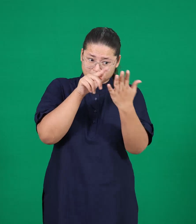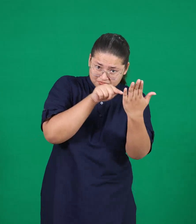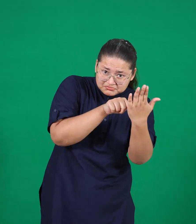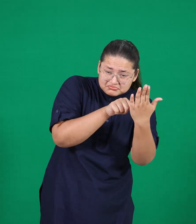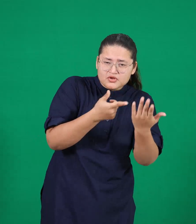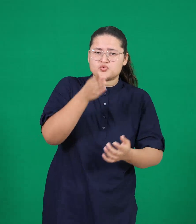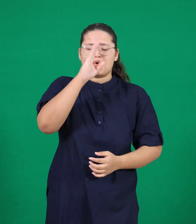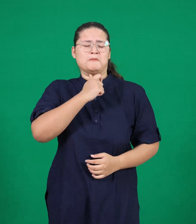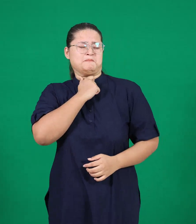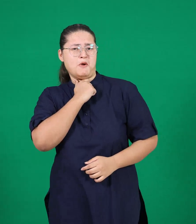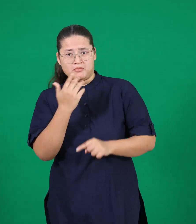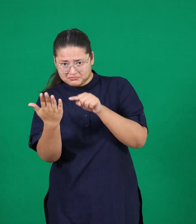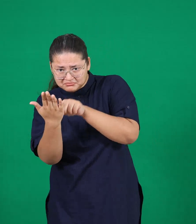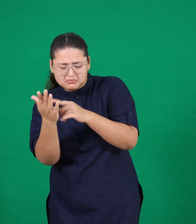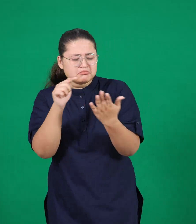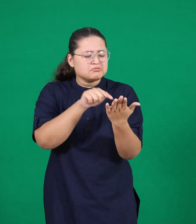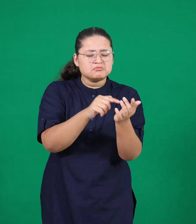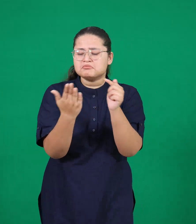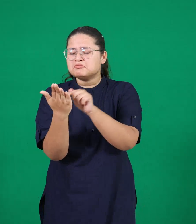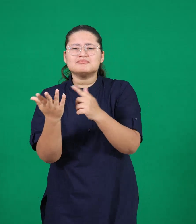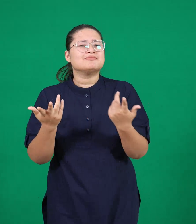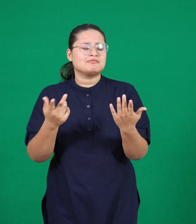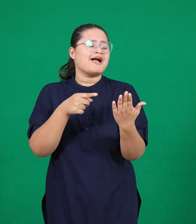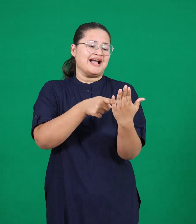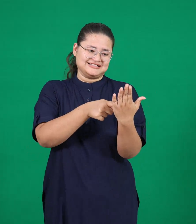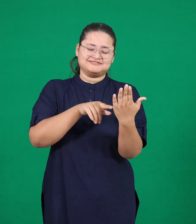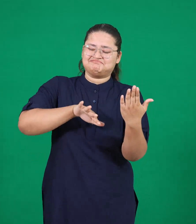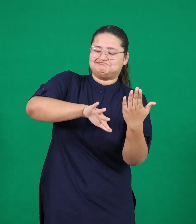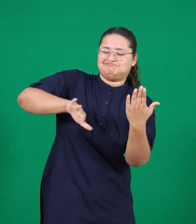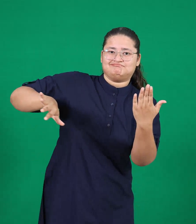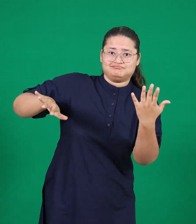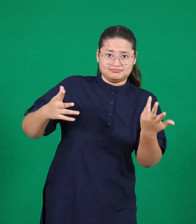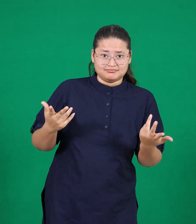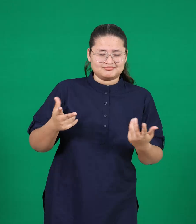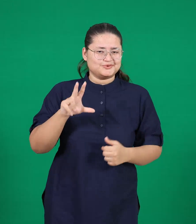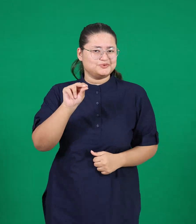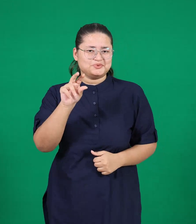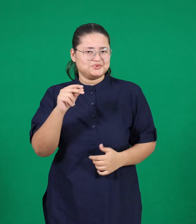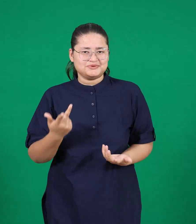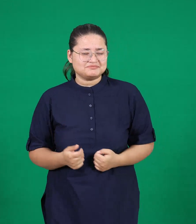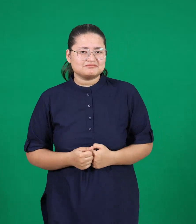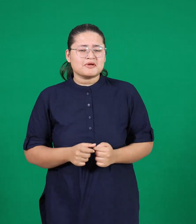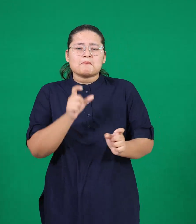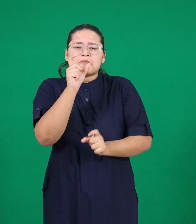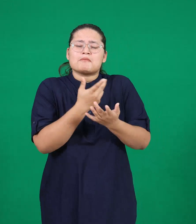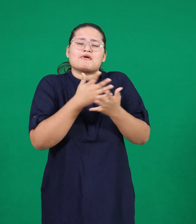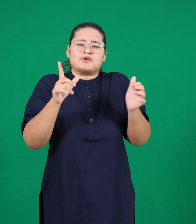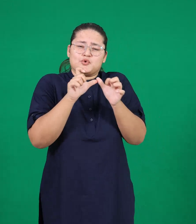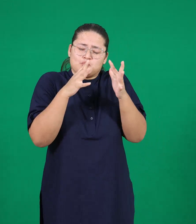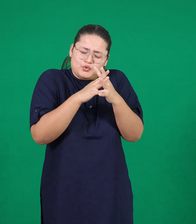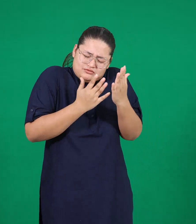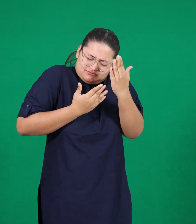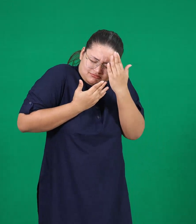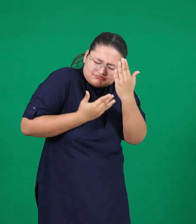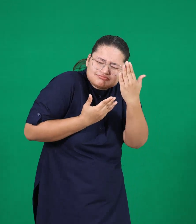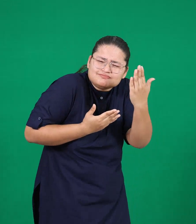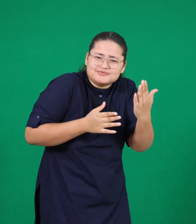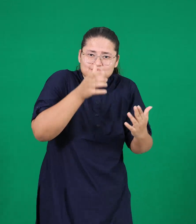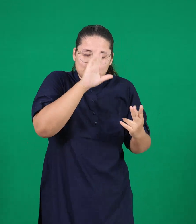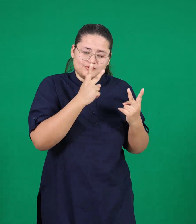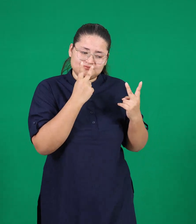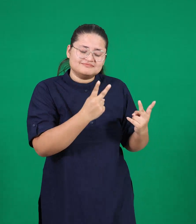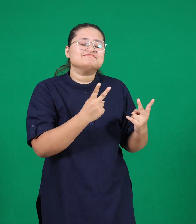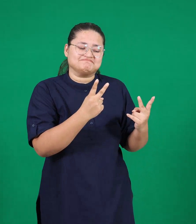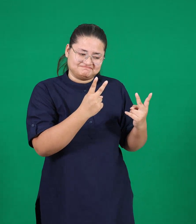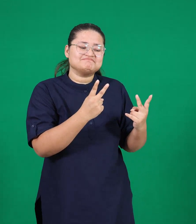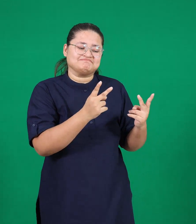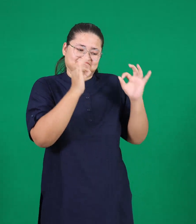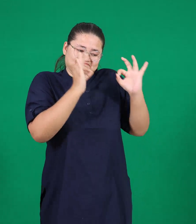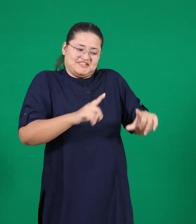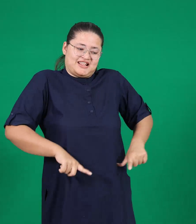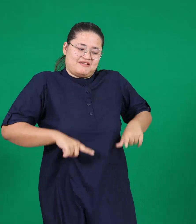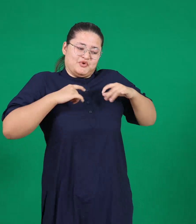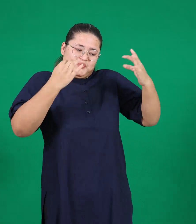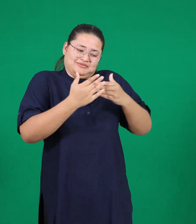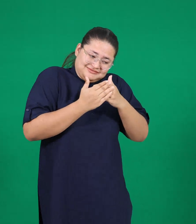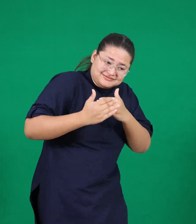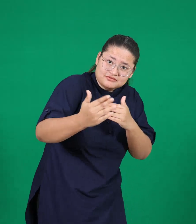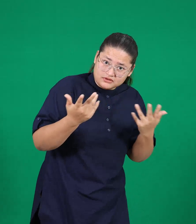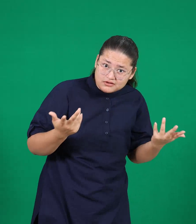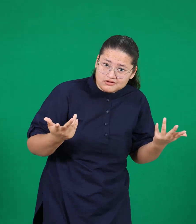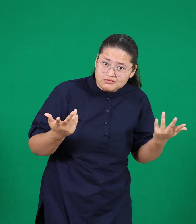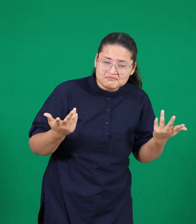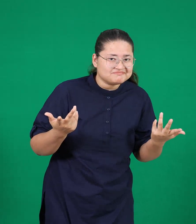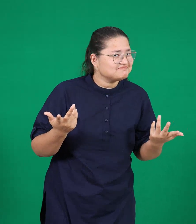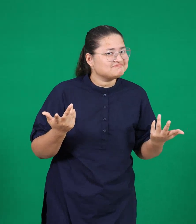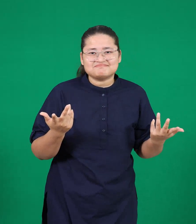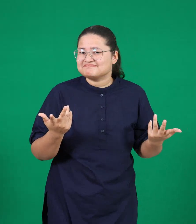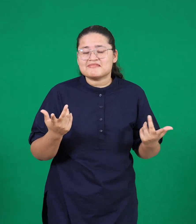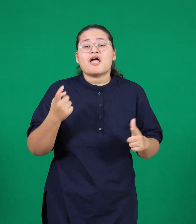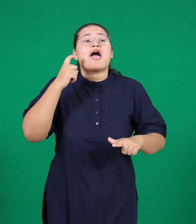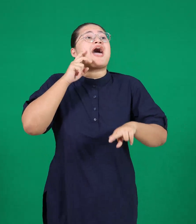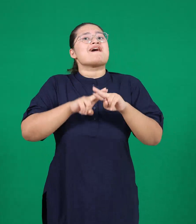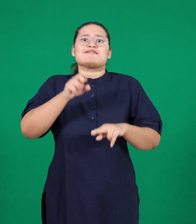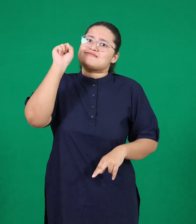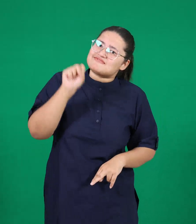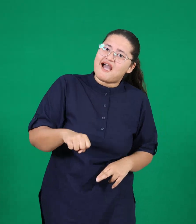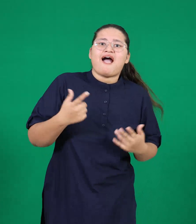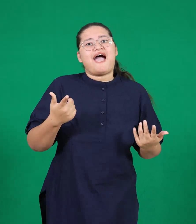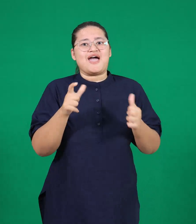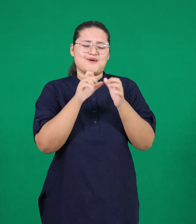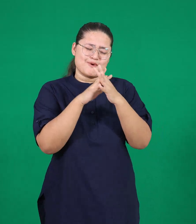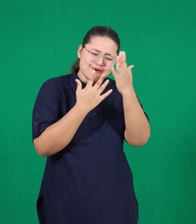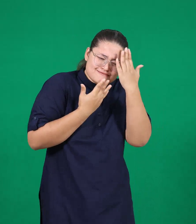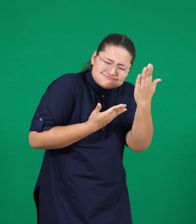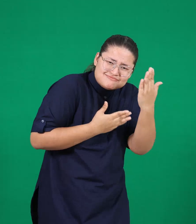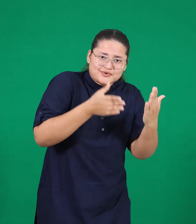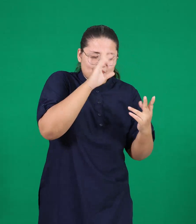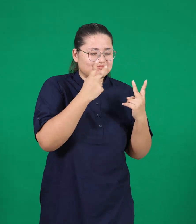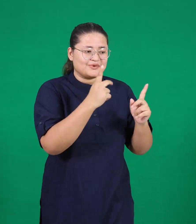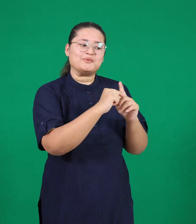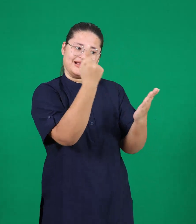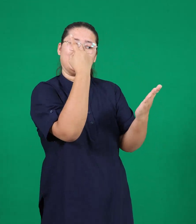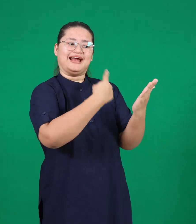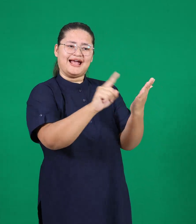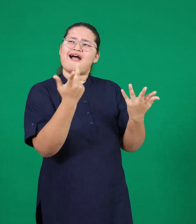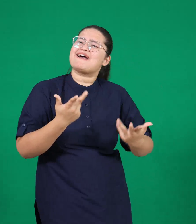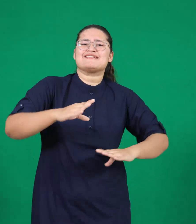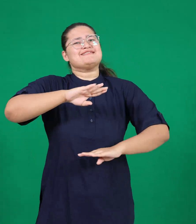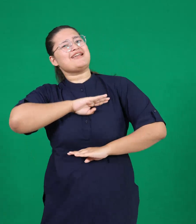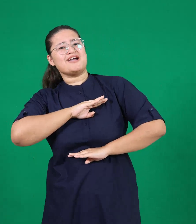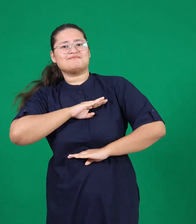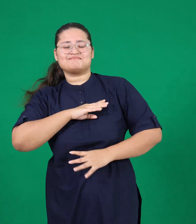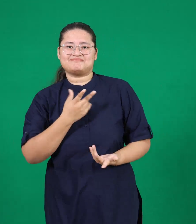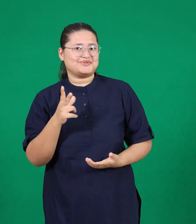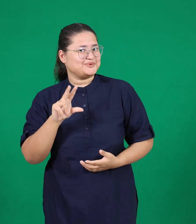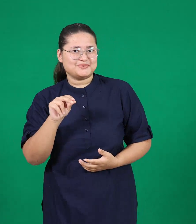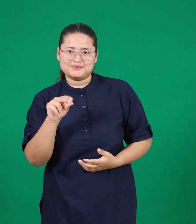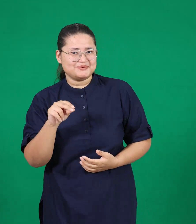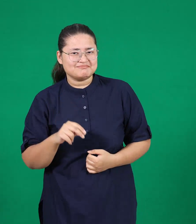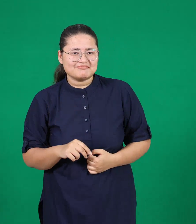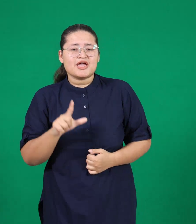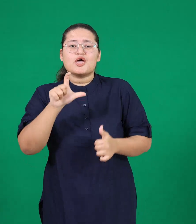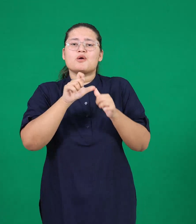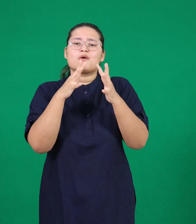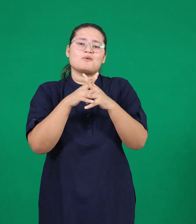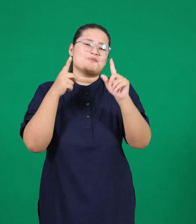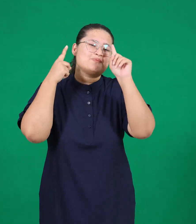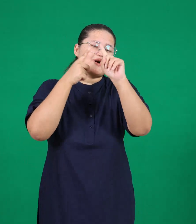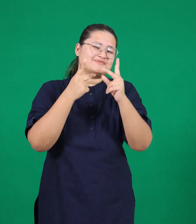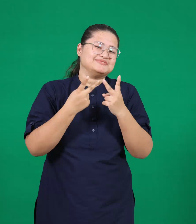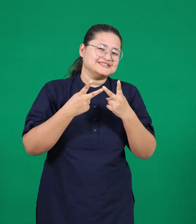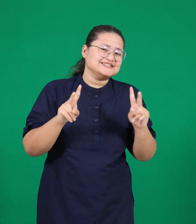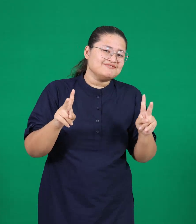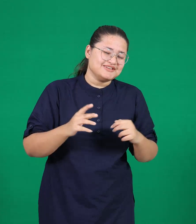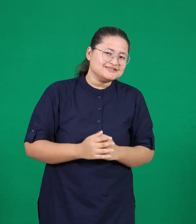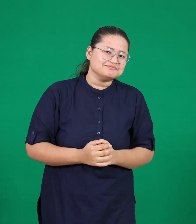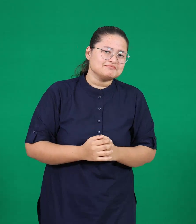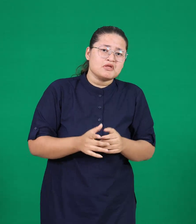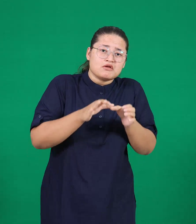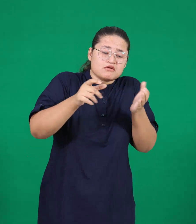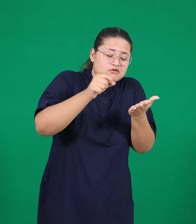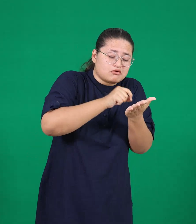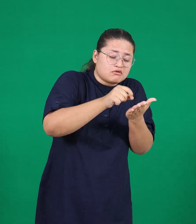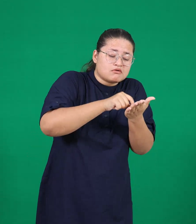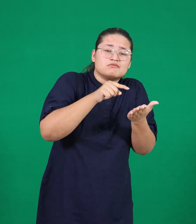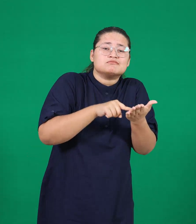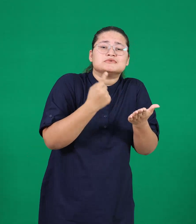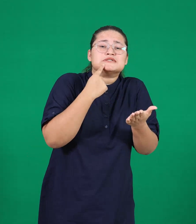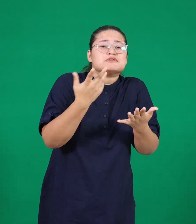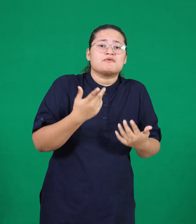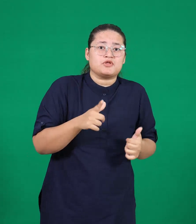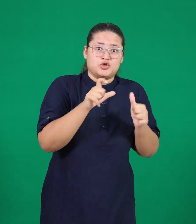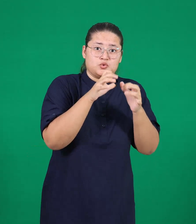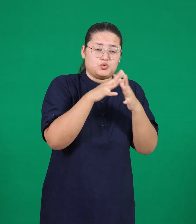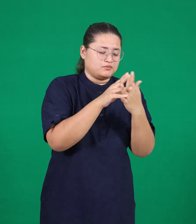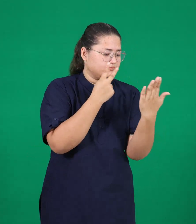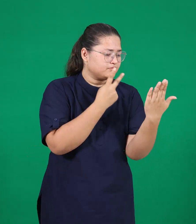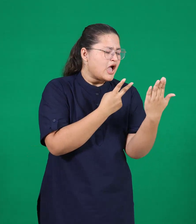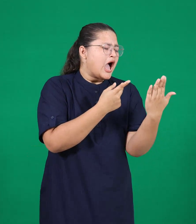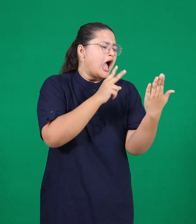For if a law had been given that could impart life, then righteousness would certainly have come from the law.